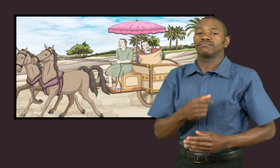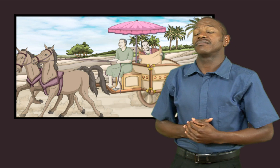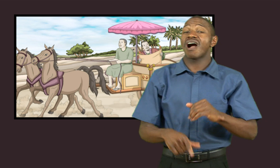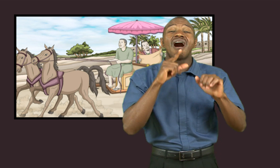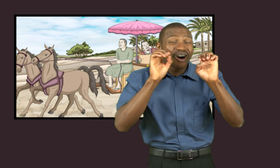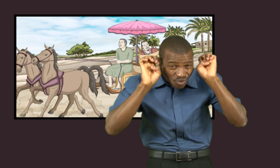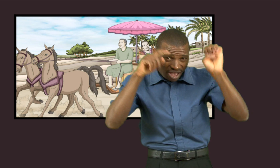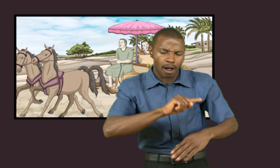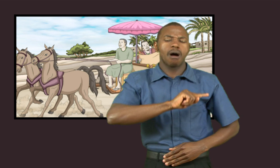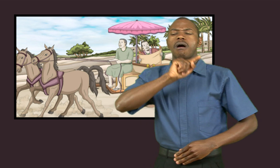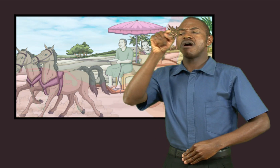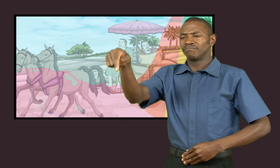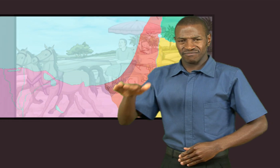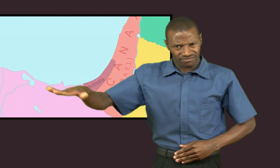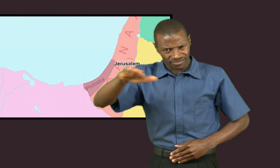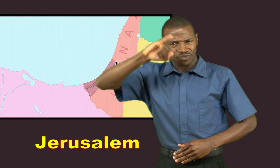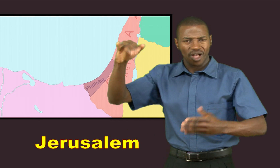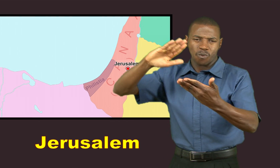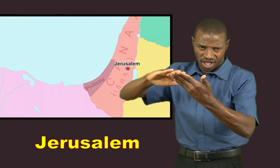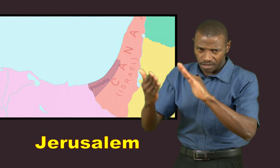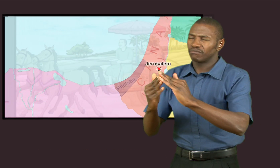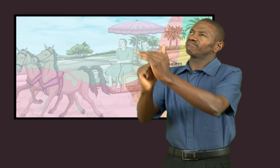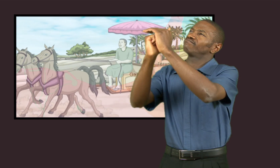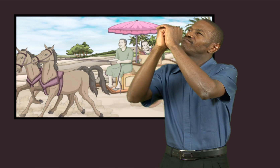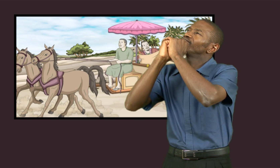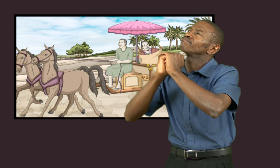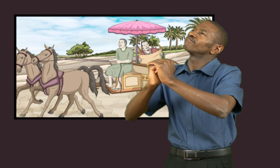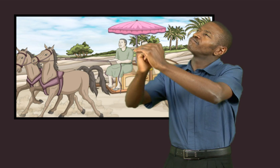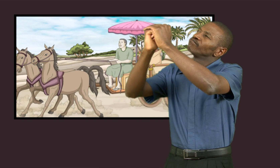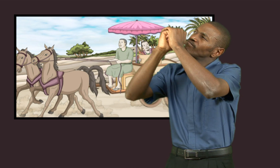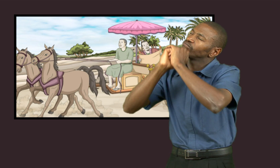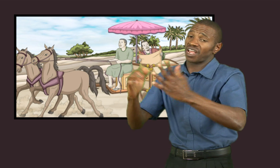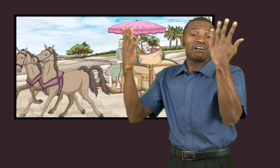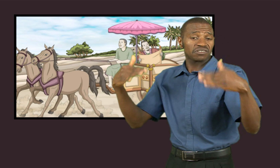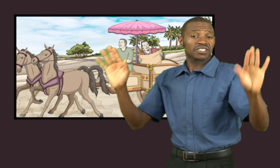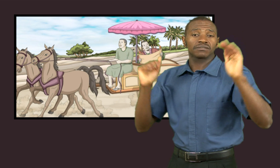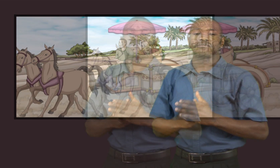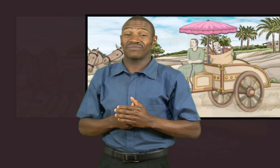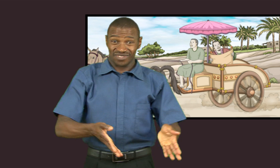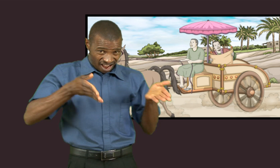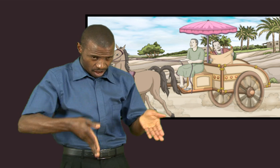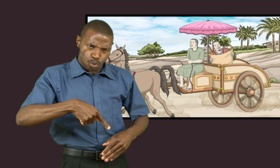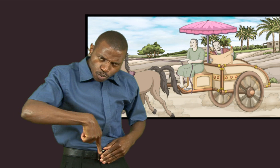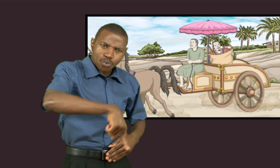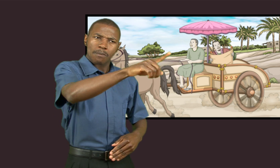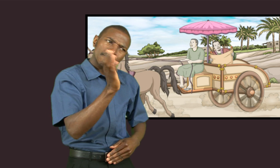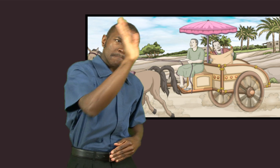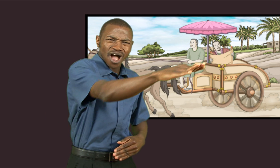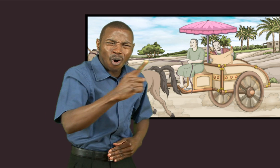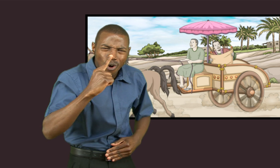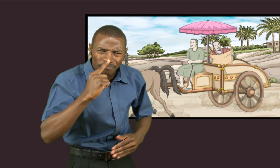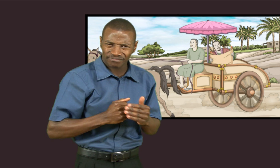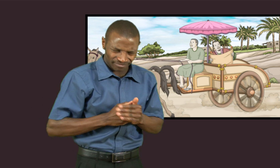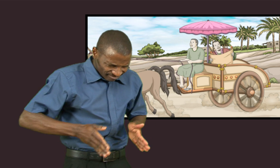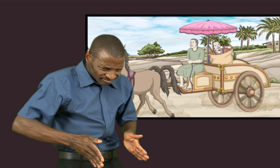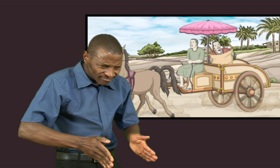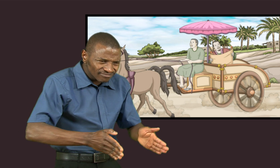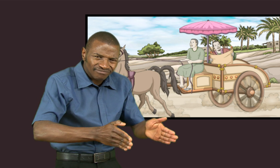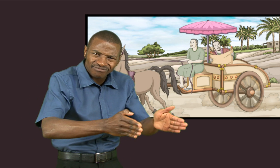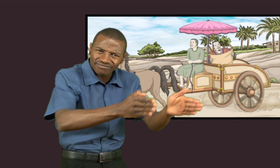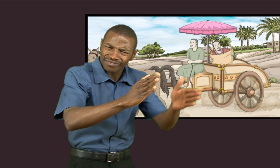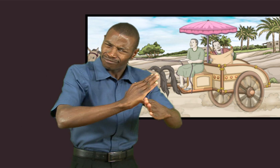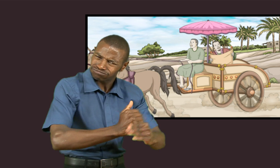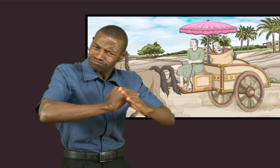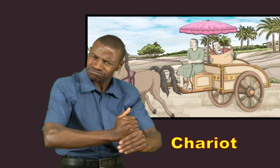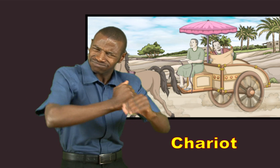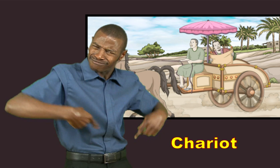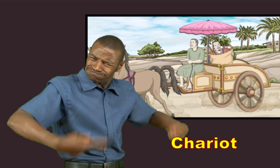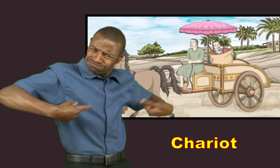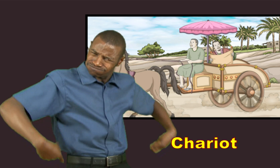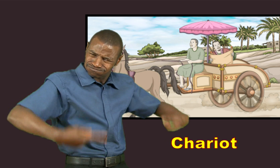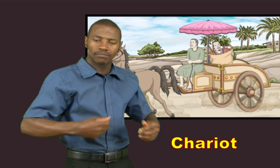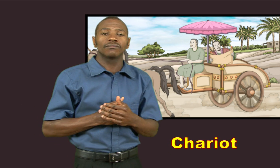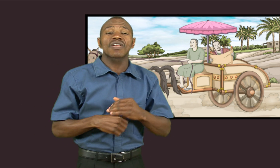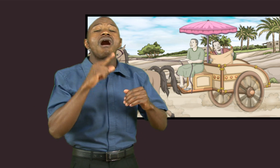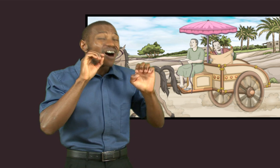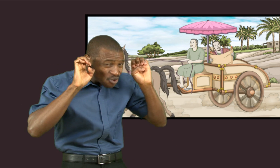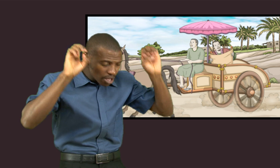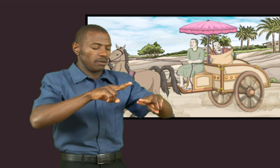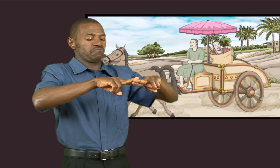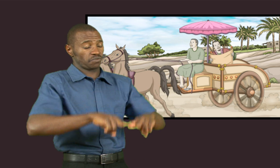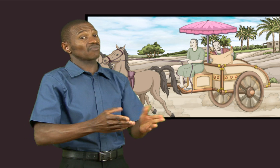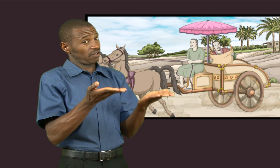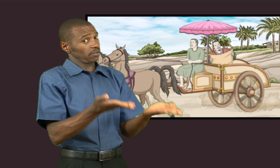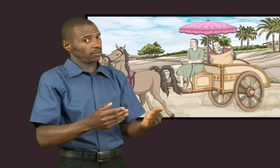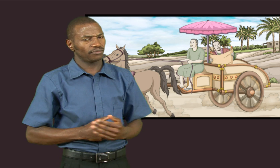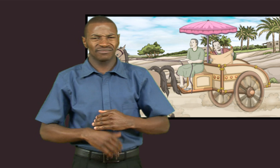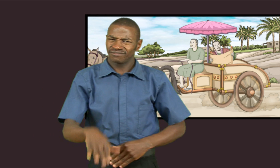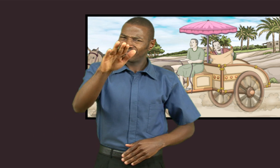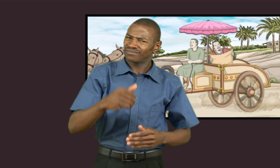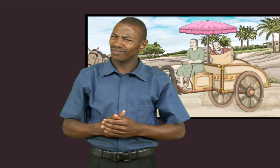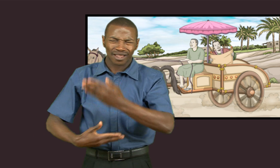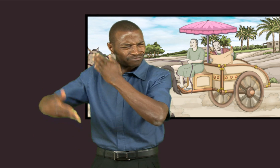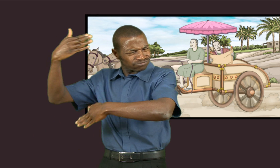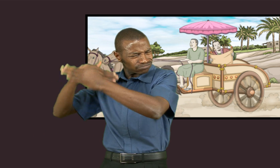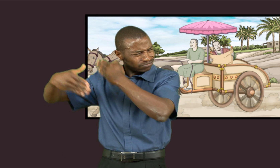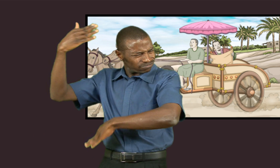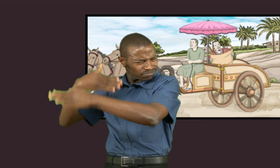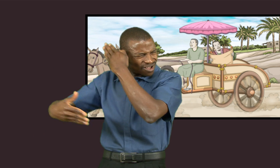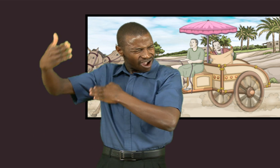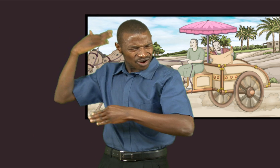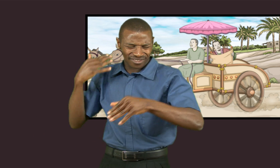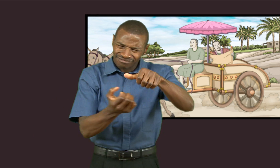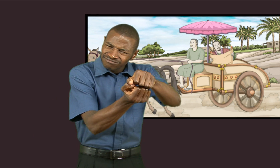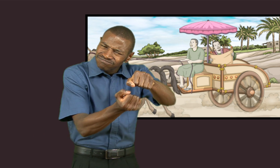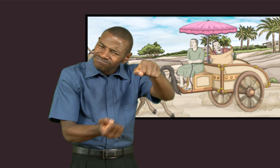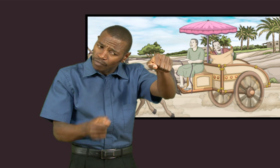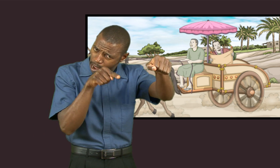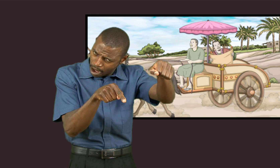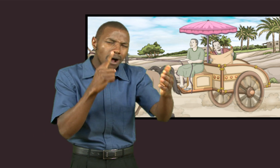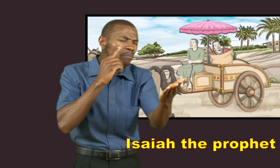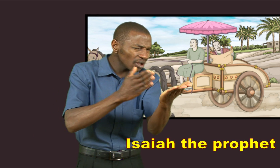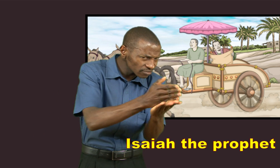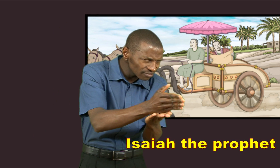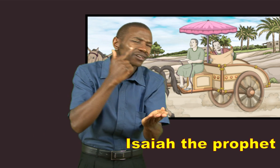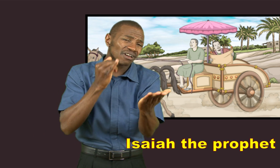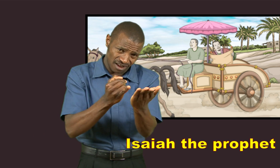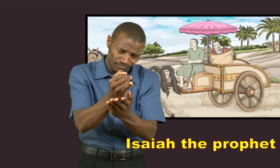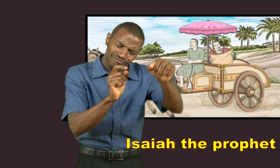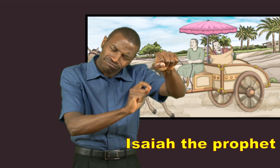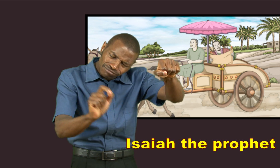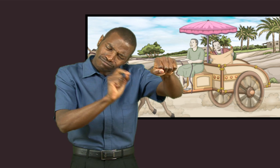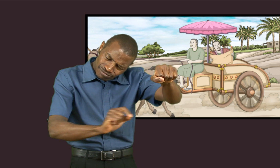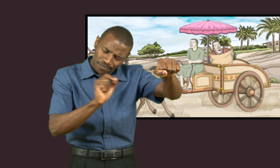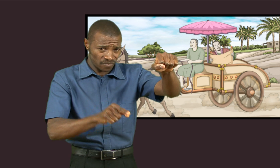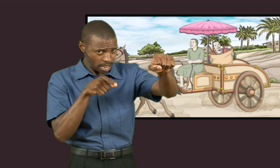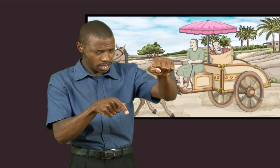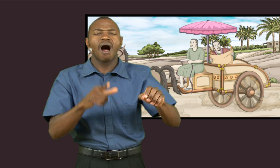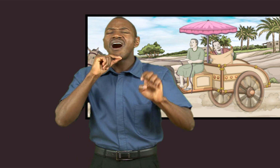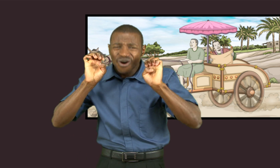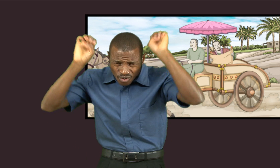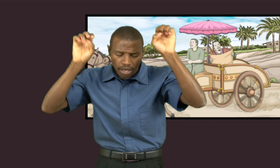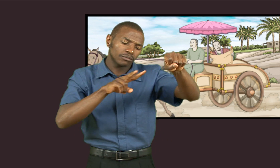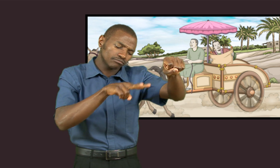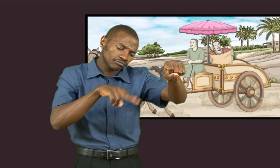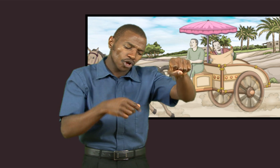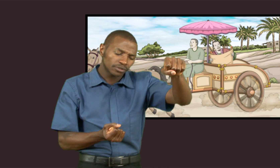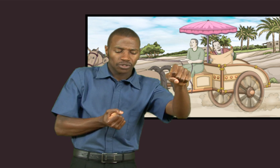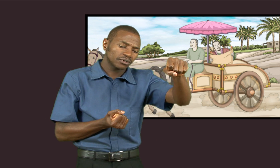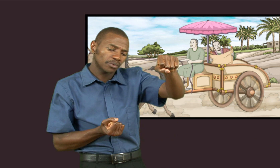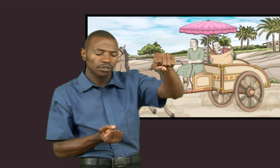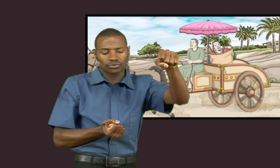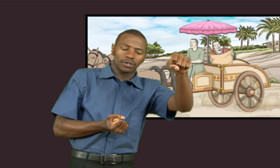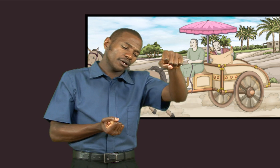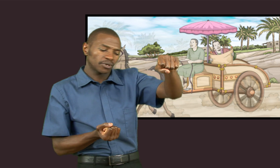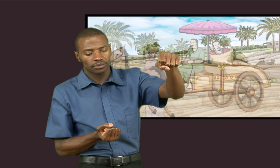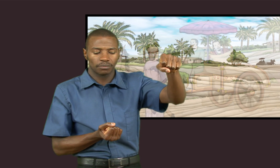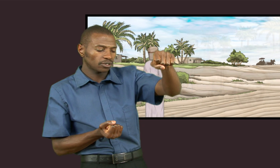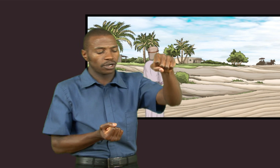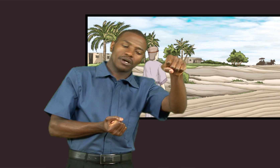He had gone to Jerusalem to worship, and on his return was sitting in his chariot reading Isaiah the prophet.